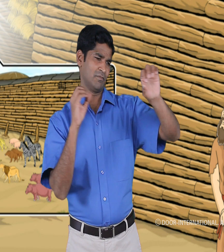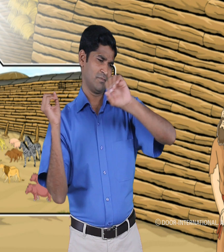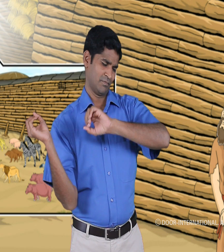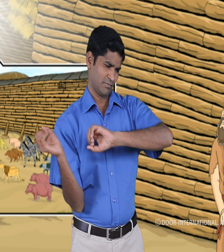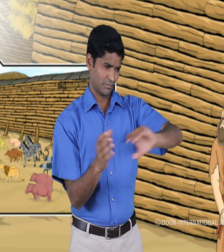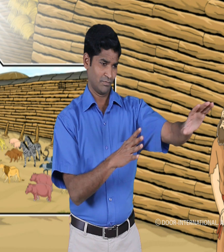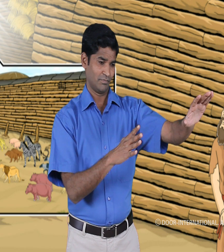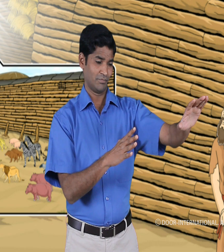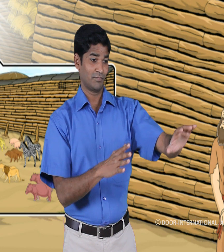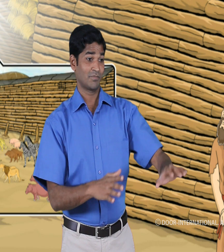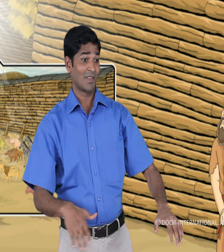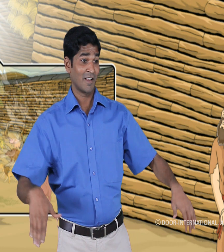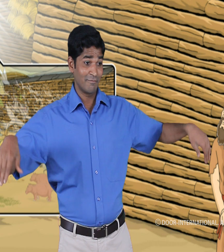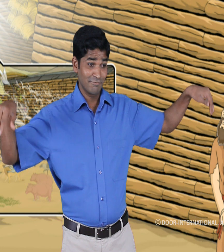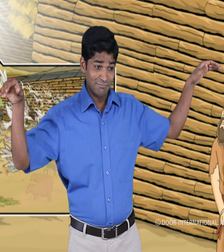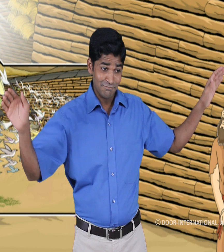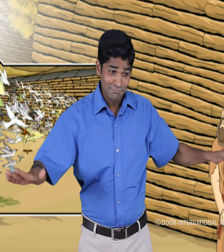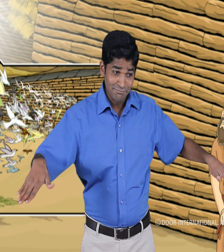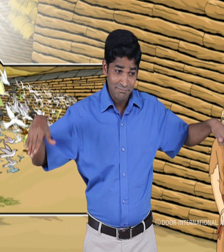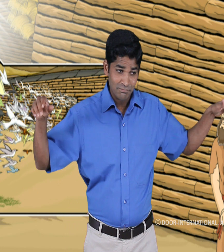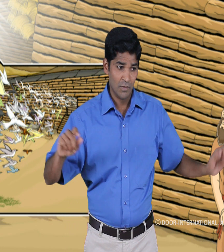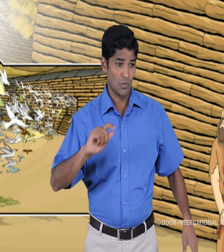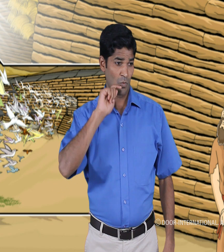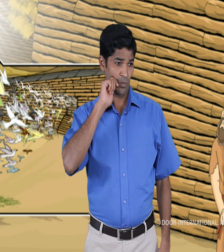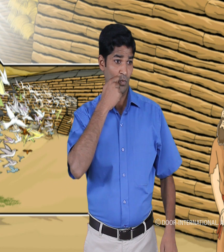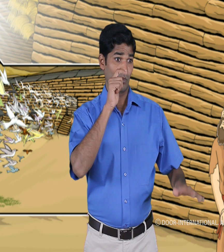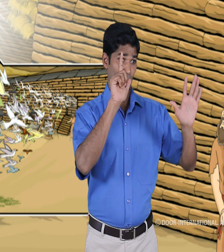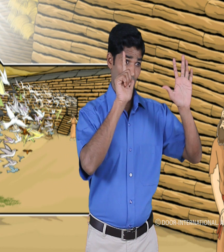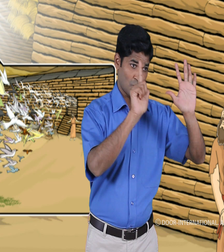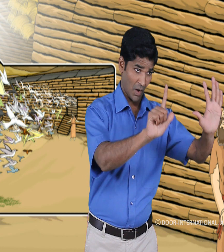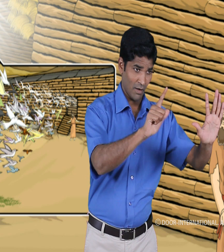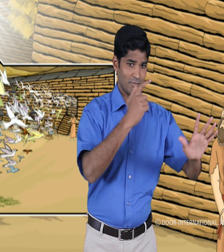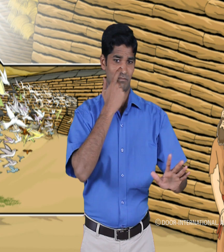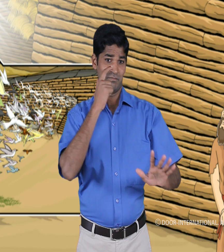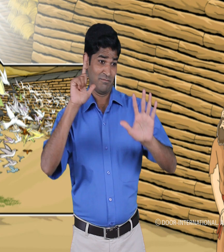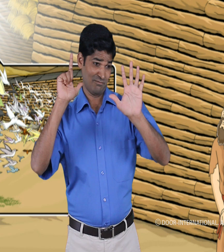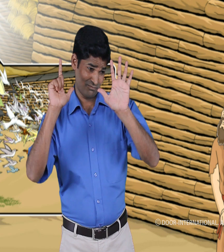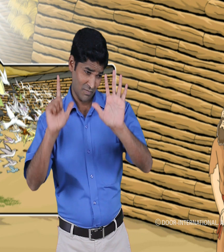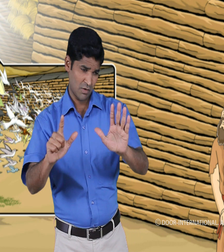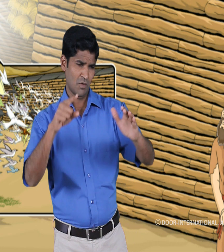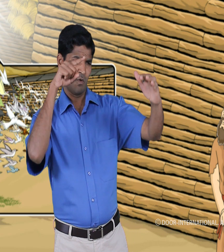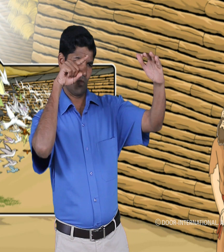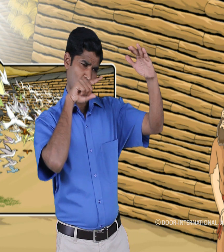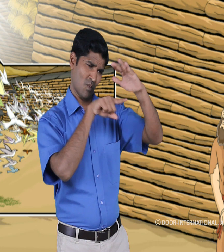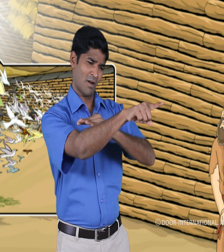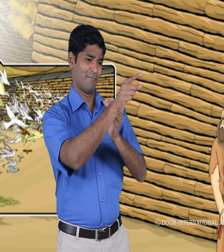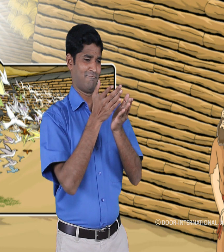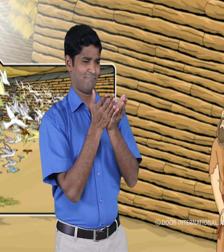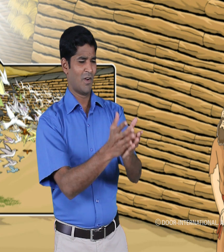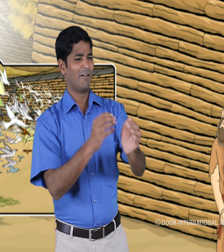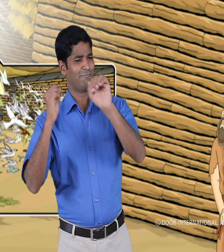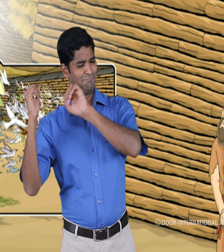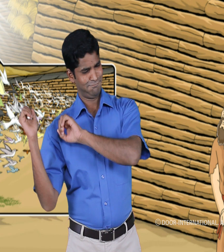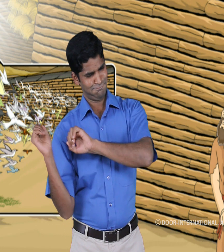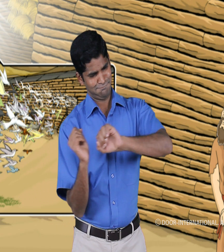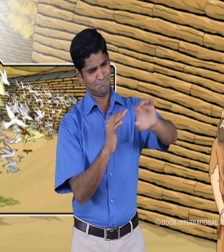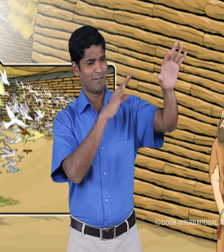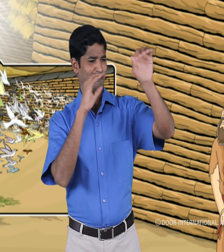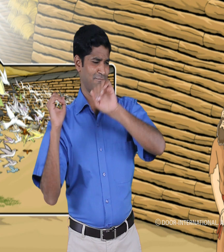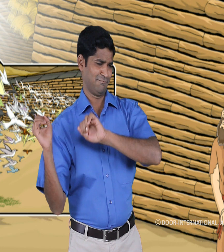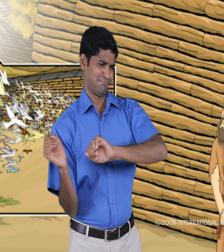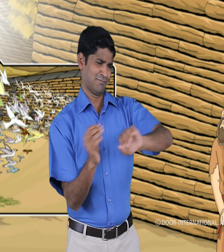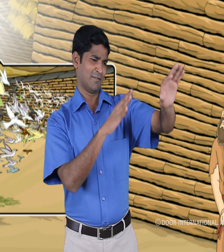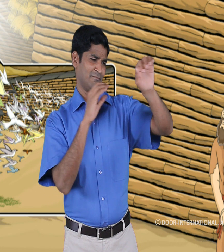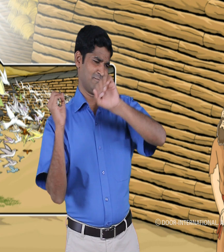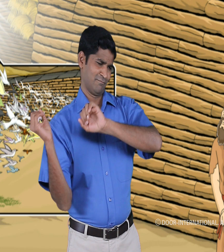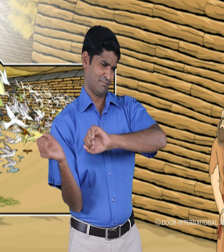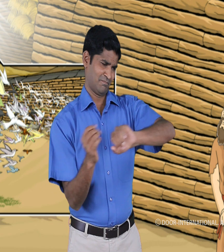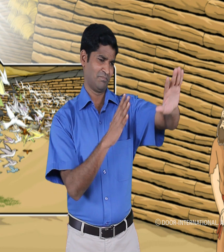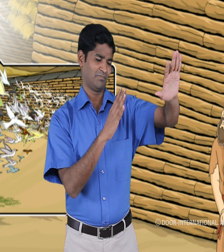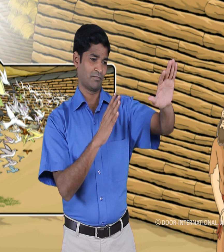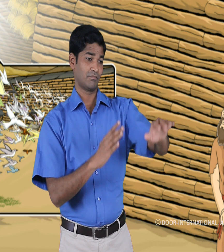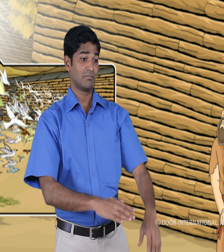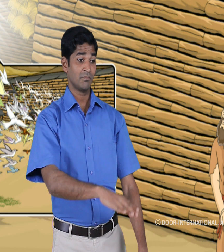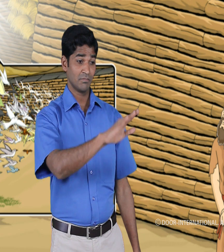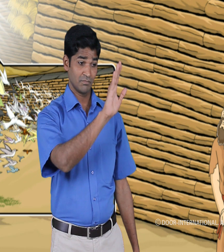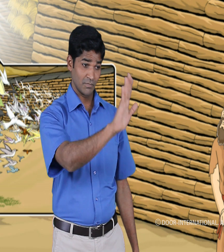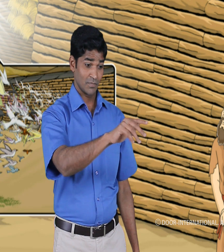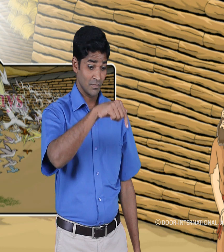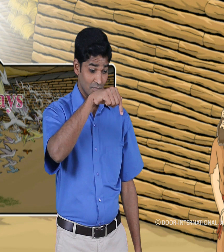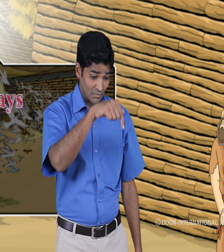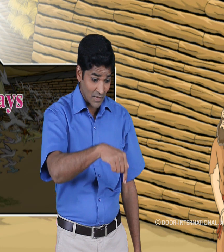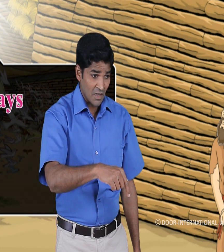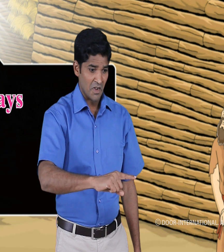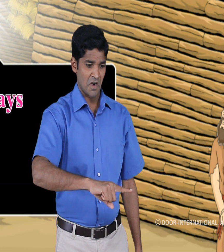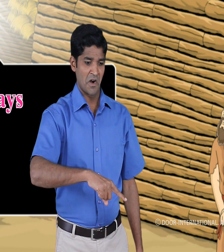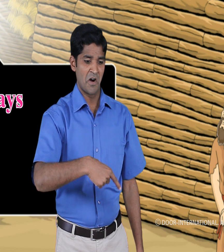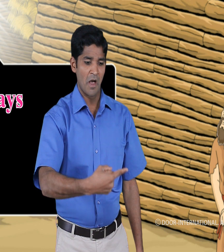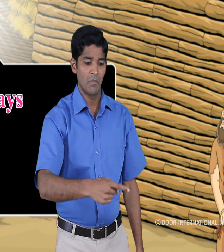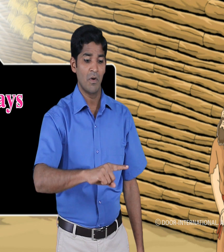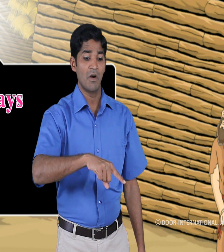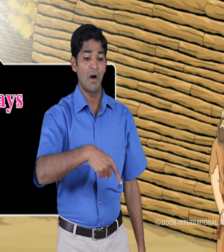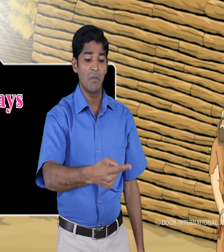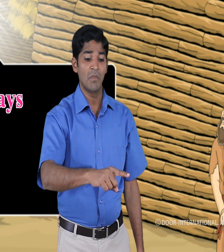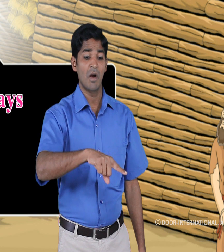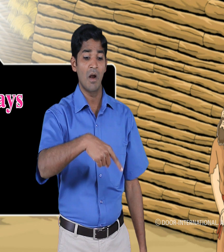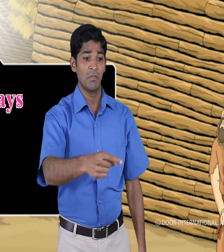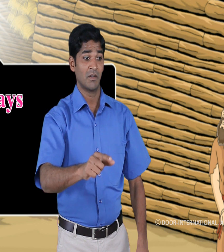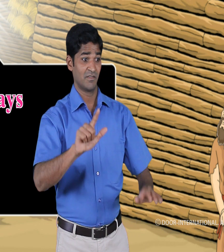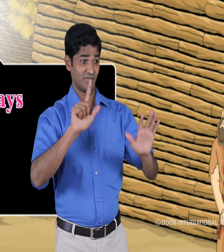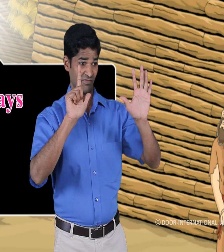and seven pairs of every kind of bird of the air, male and female, to preserve their offspring on the face of all the earth.